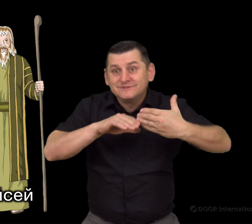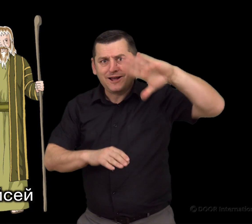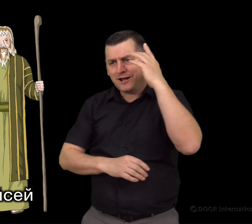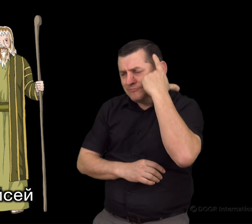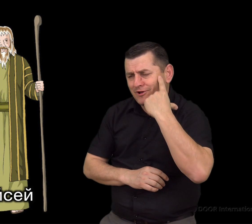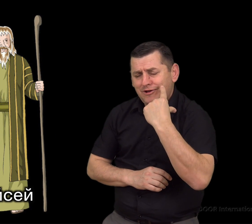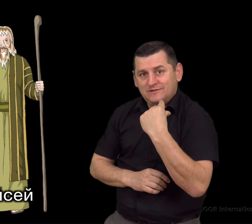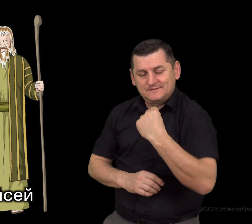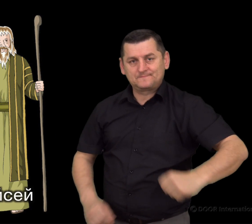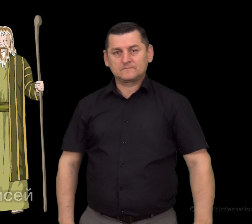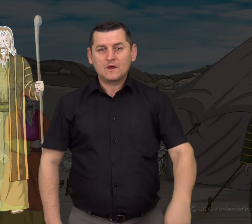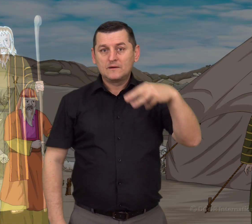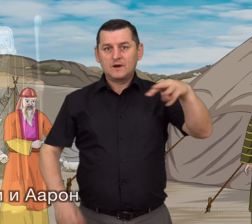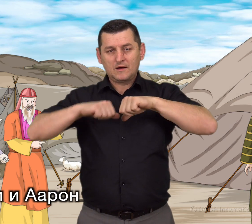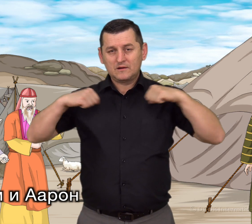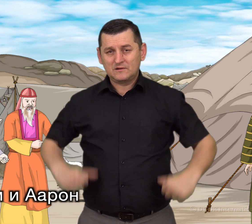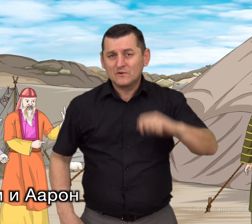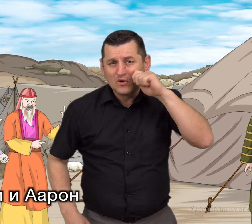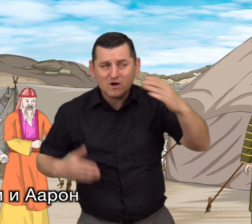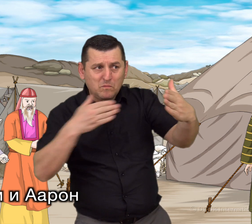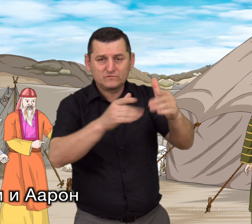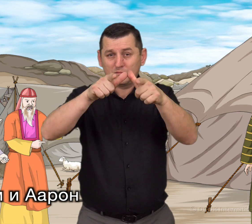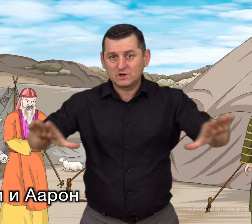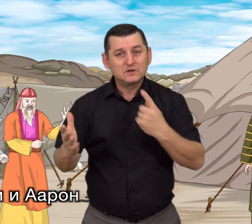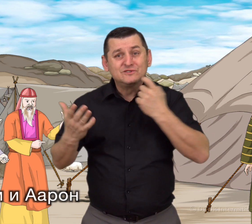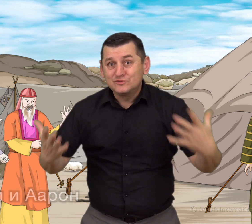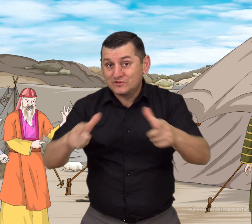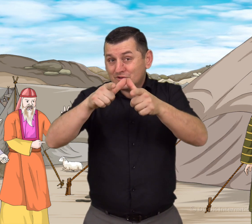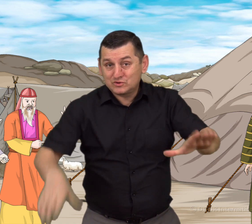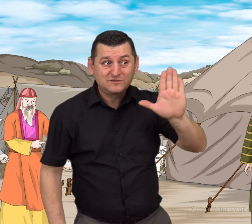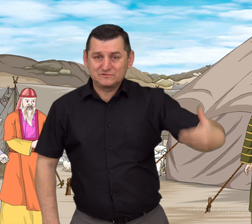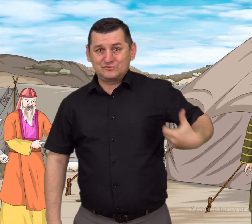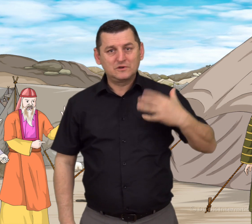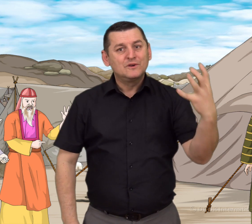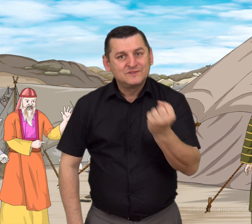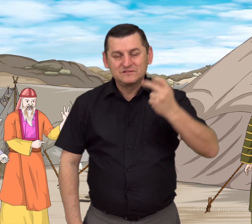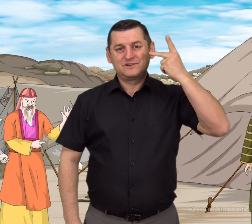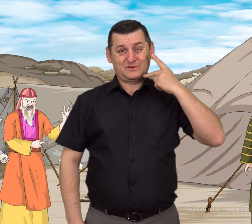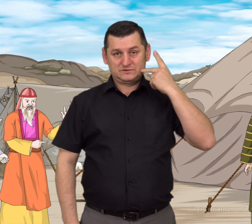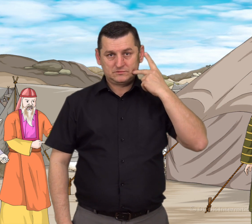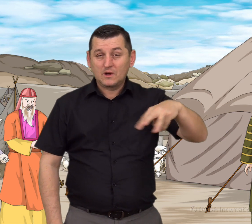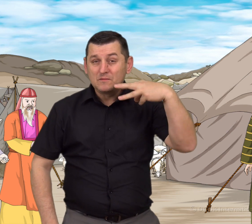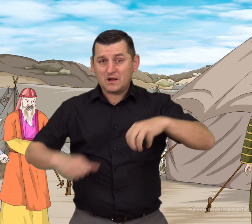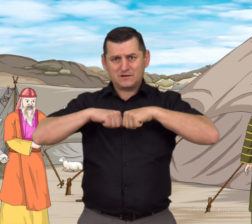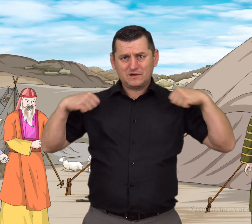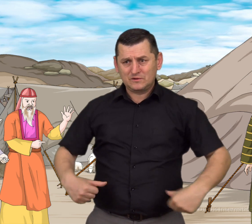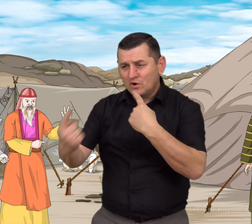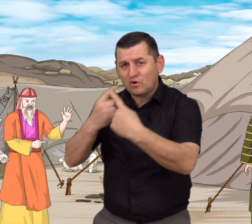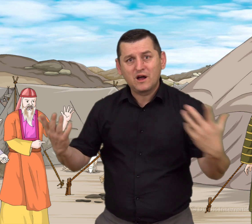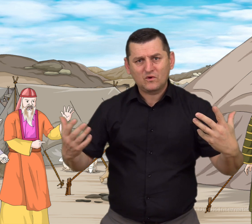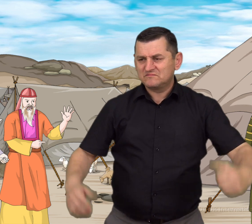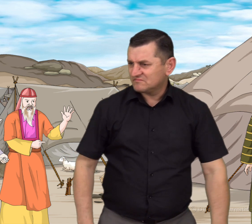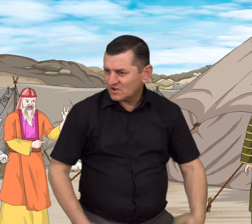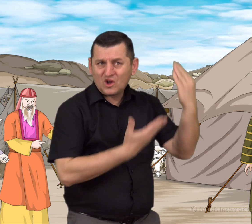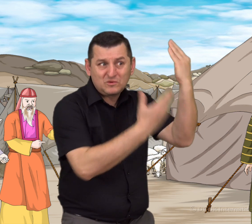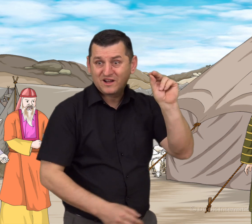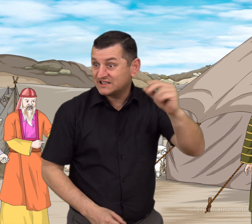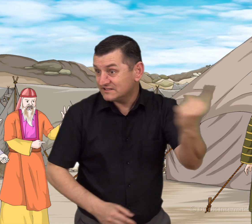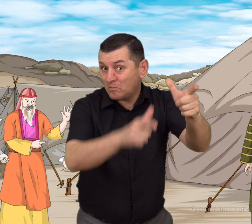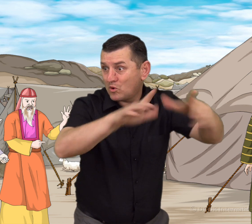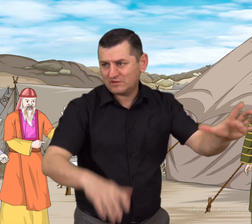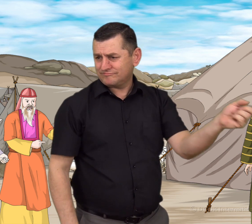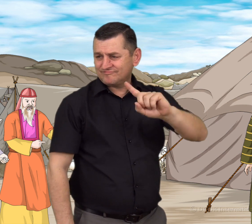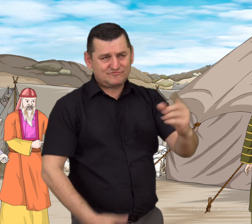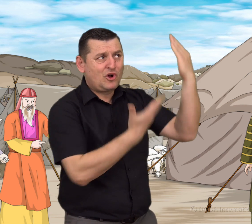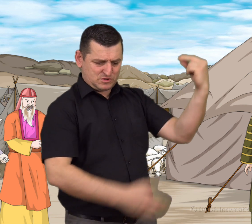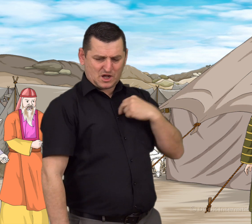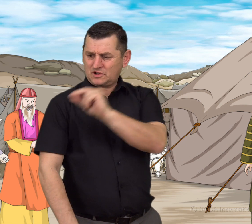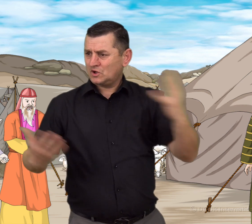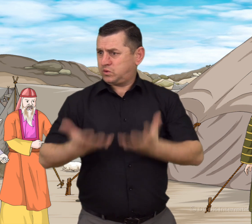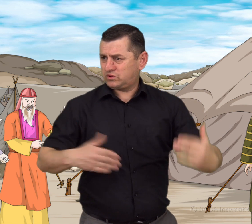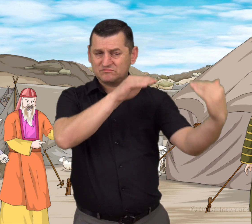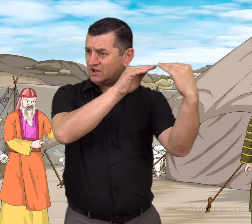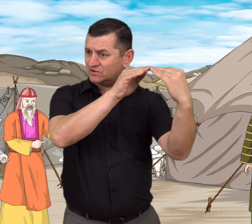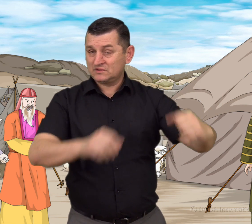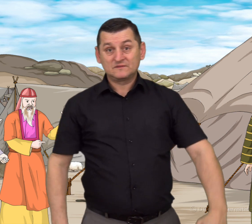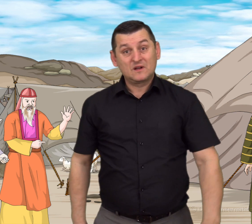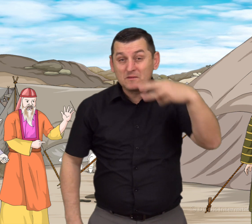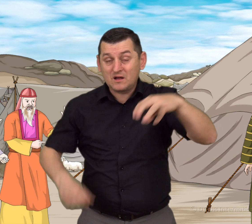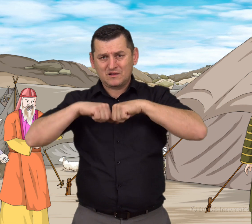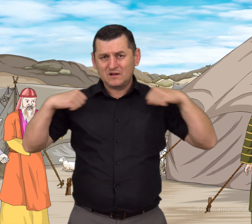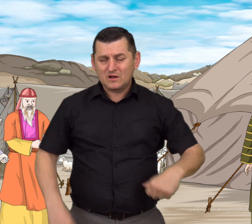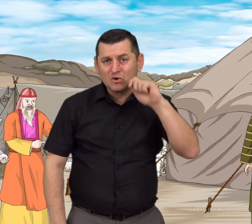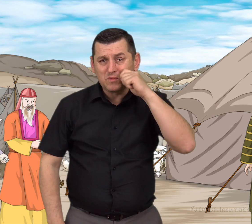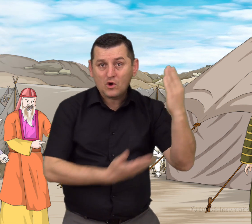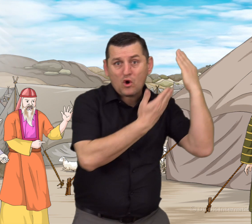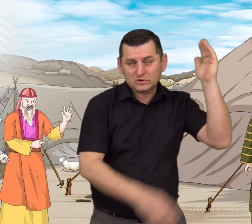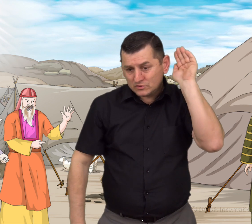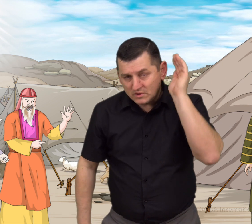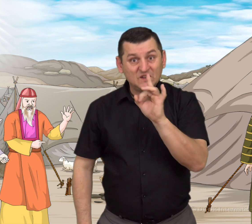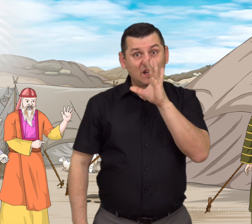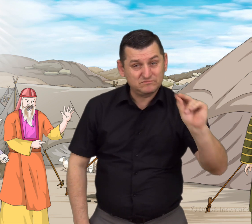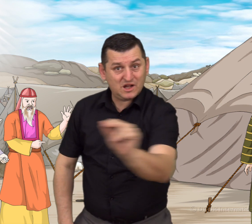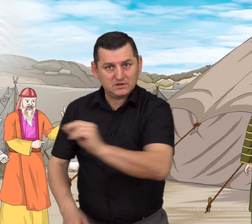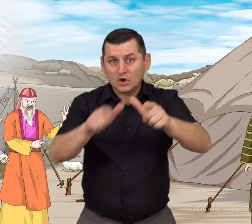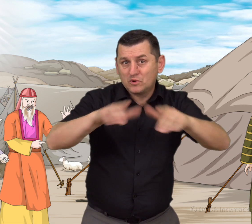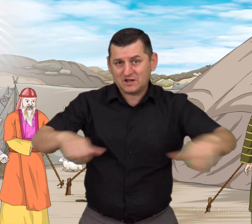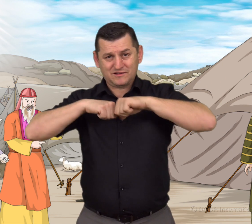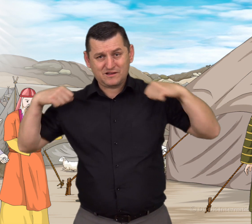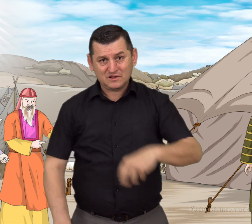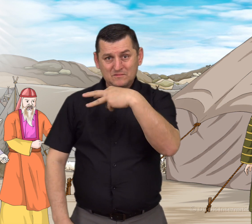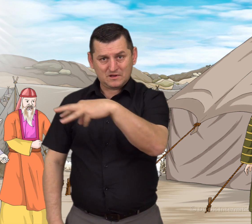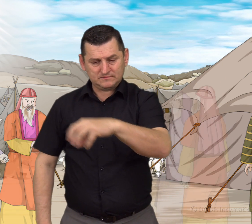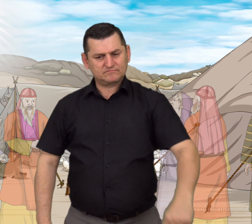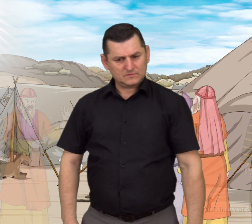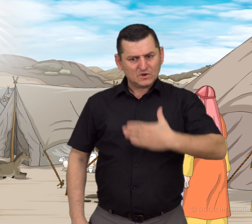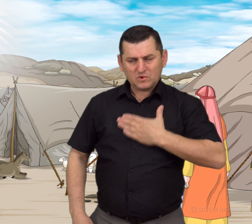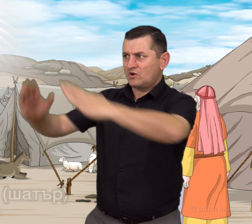Then Miriam and Aaron criticized Moses because of the Cushite woman he had married, for he had taken a Cushite wife. “Does the LORD speak only through Moses?” they said. “Does He not also speak through us?” And the LORD heard this. Now Moses was a very humble man, more so than any man on the face of the earth.